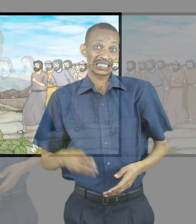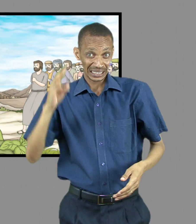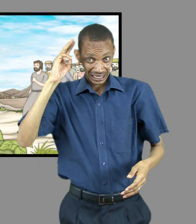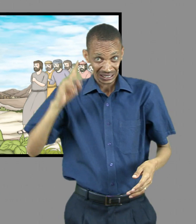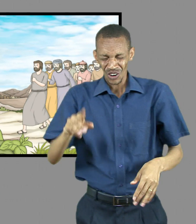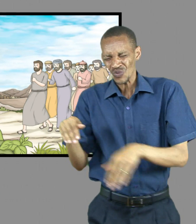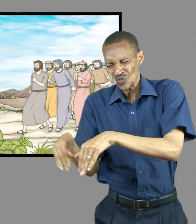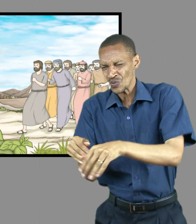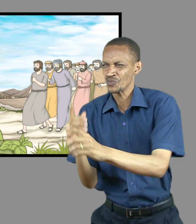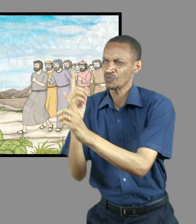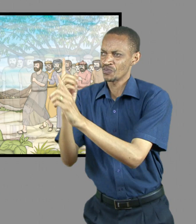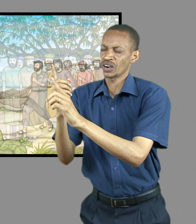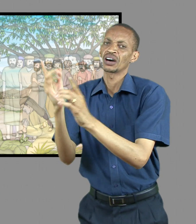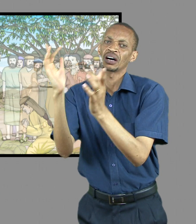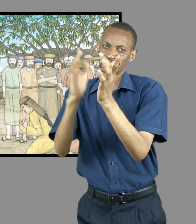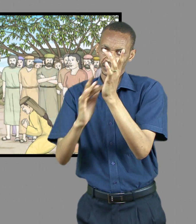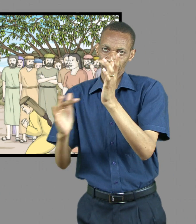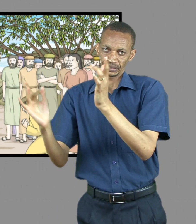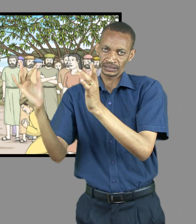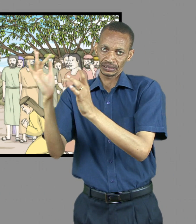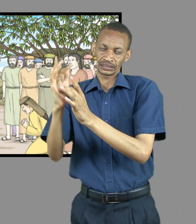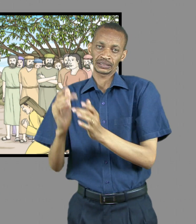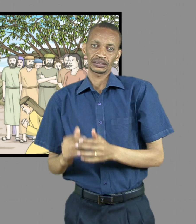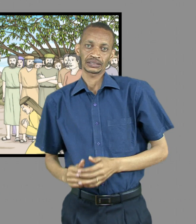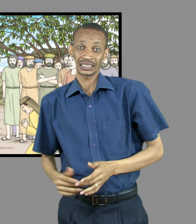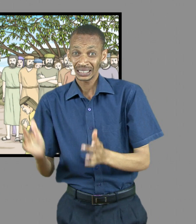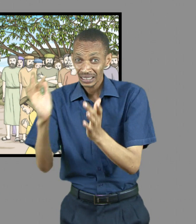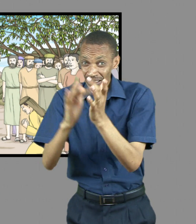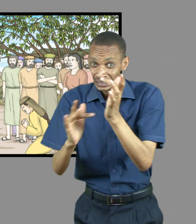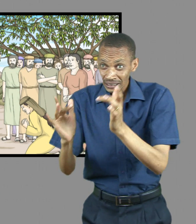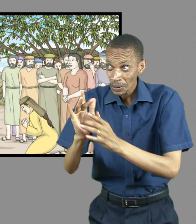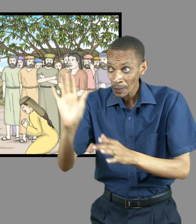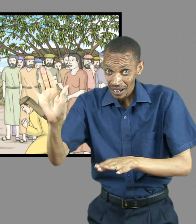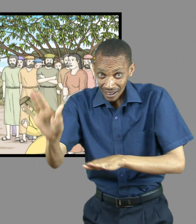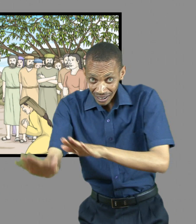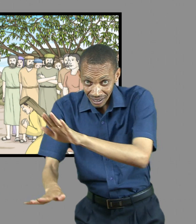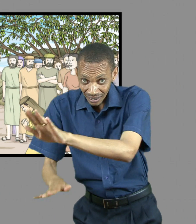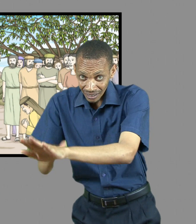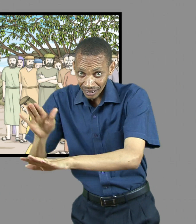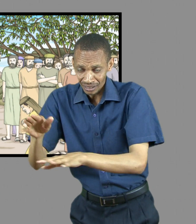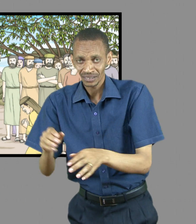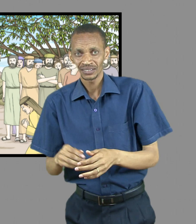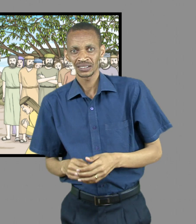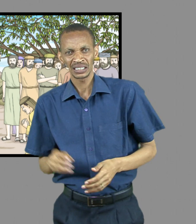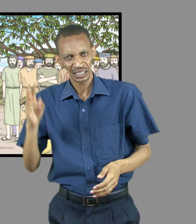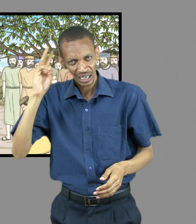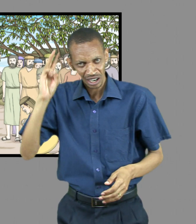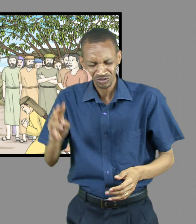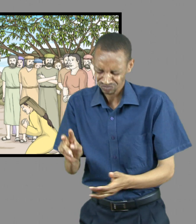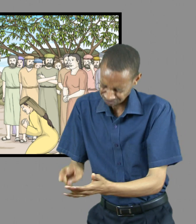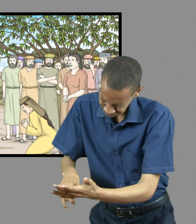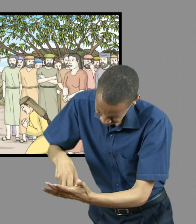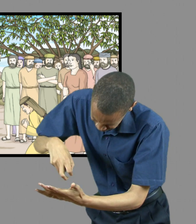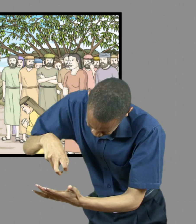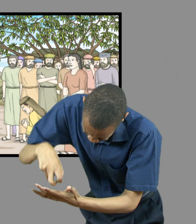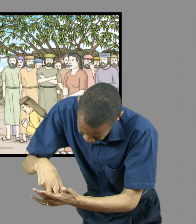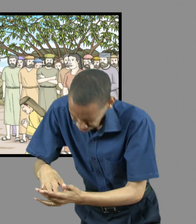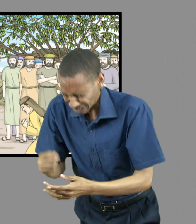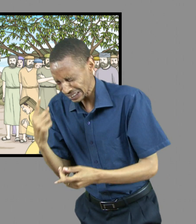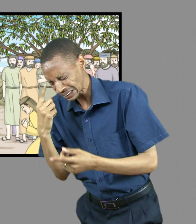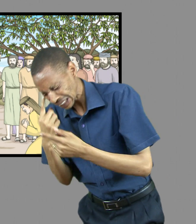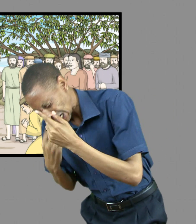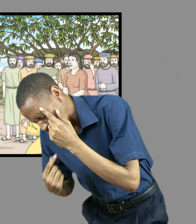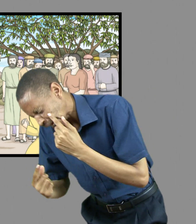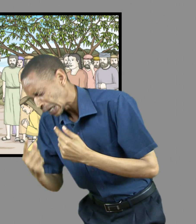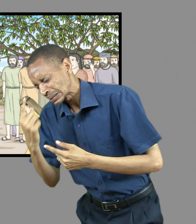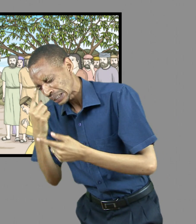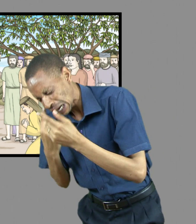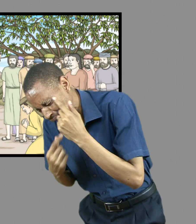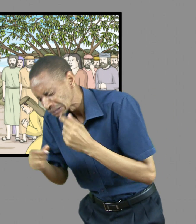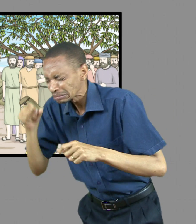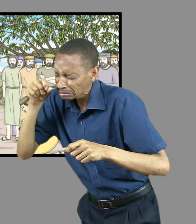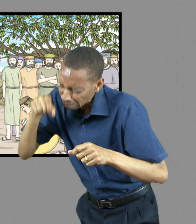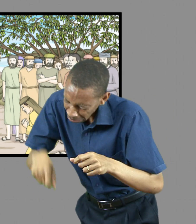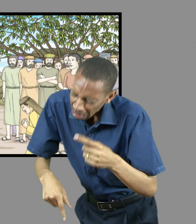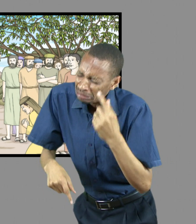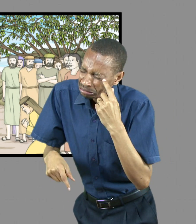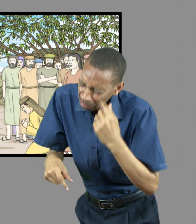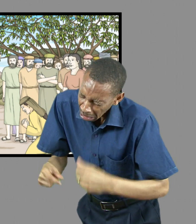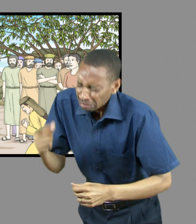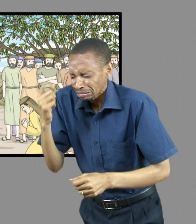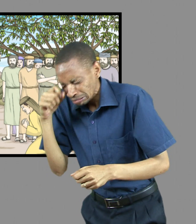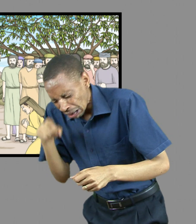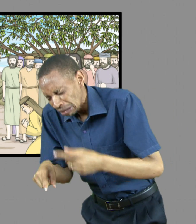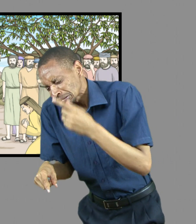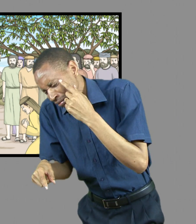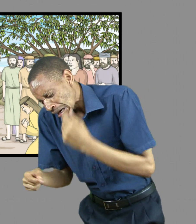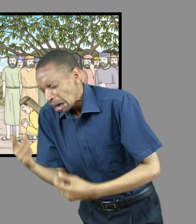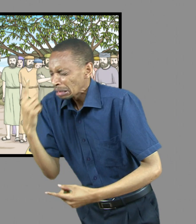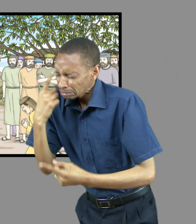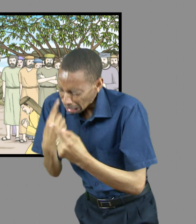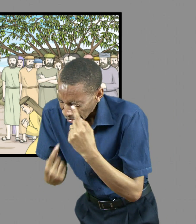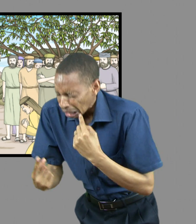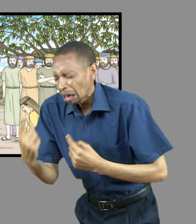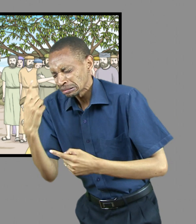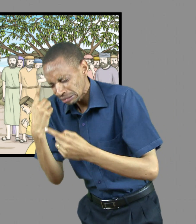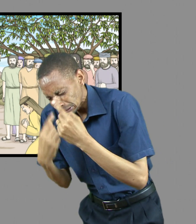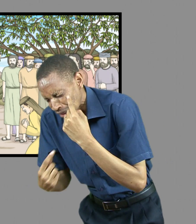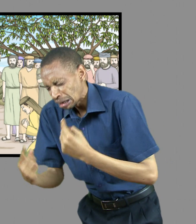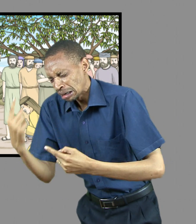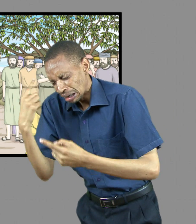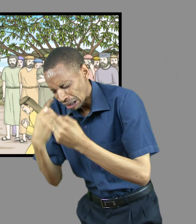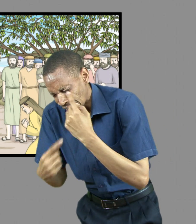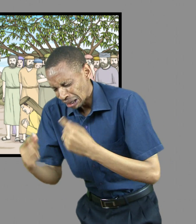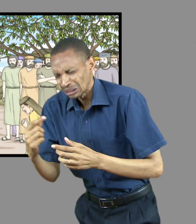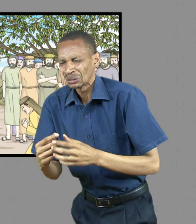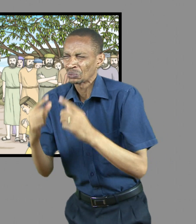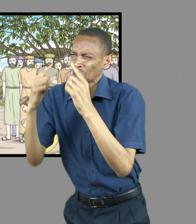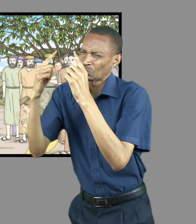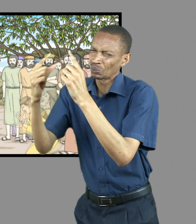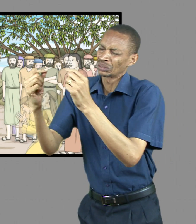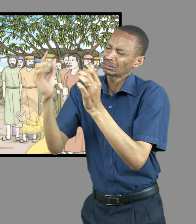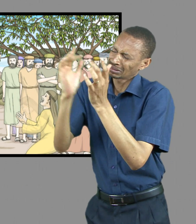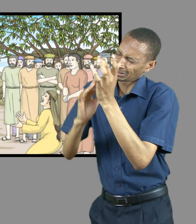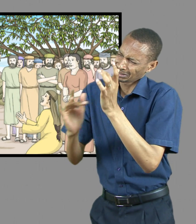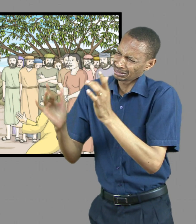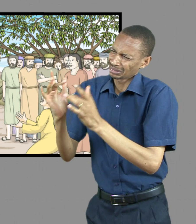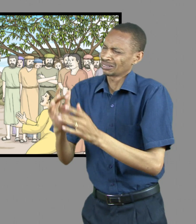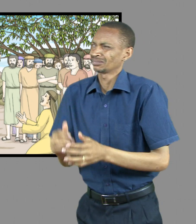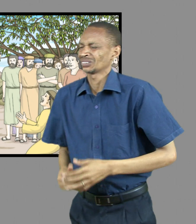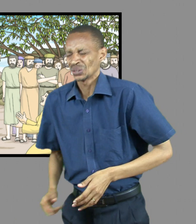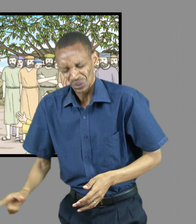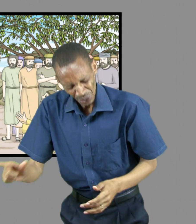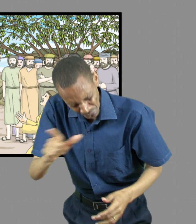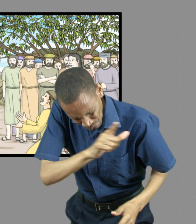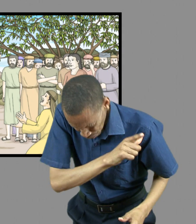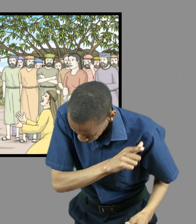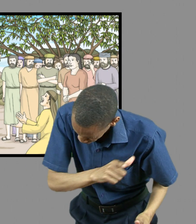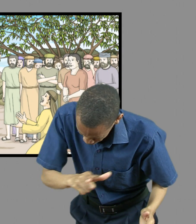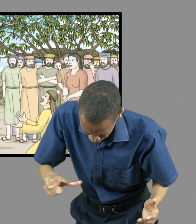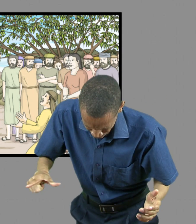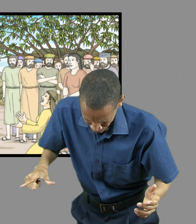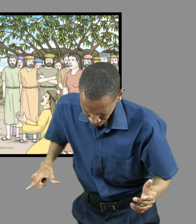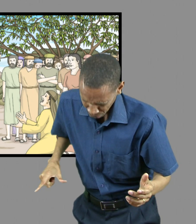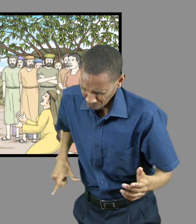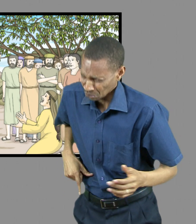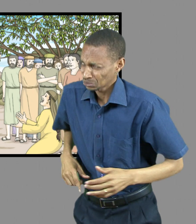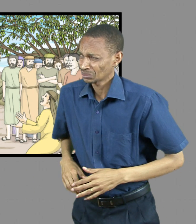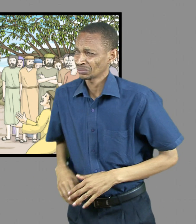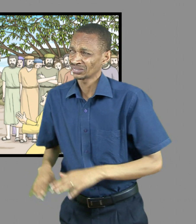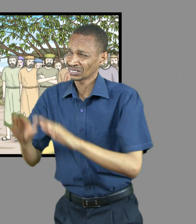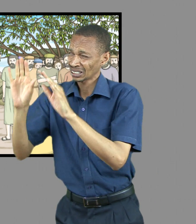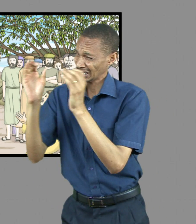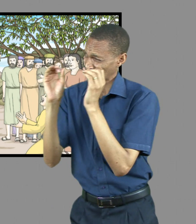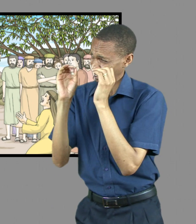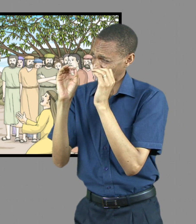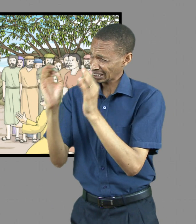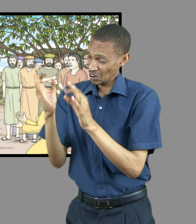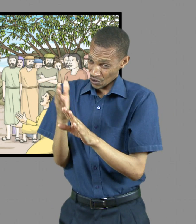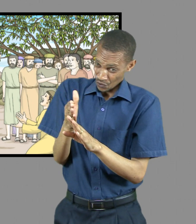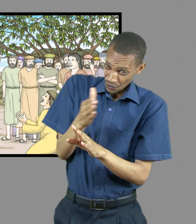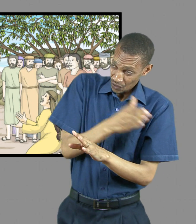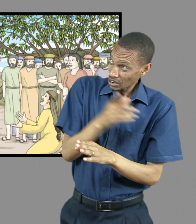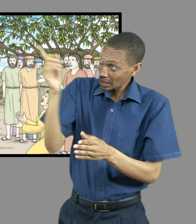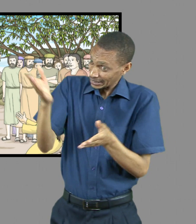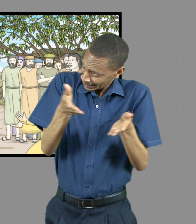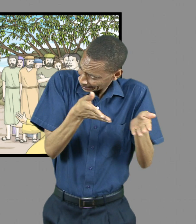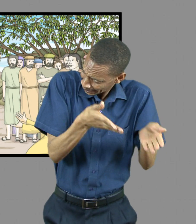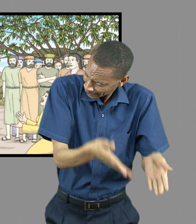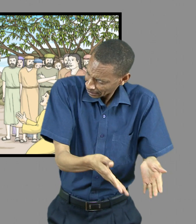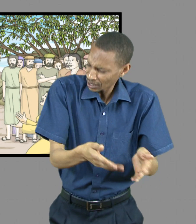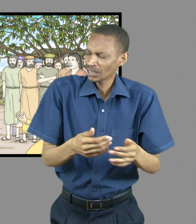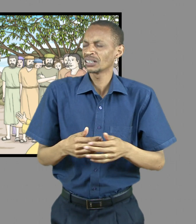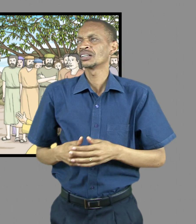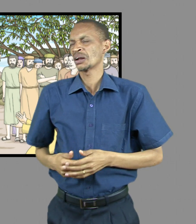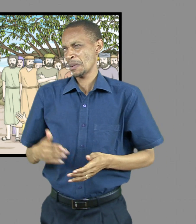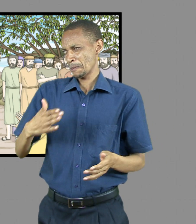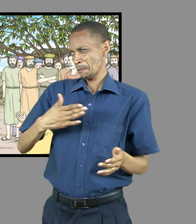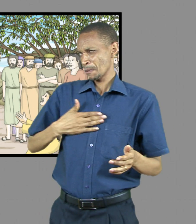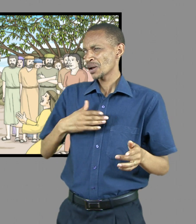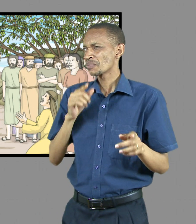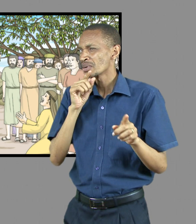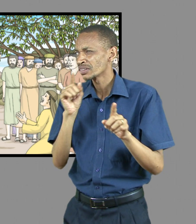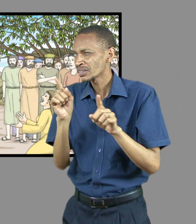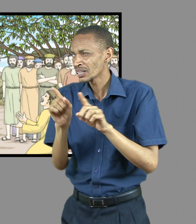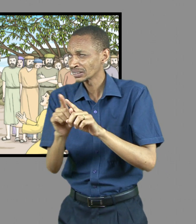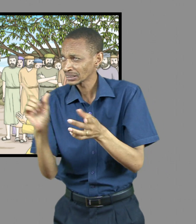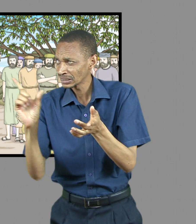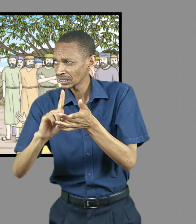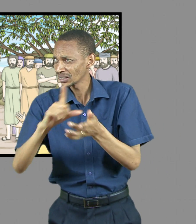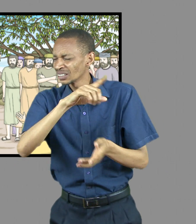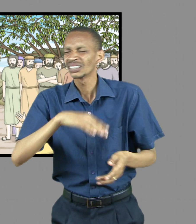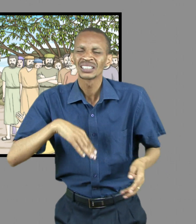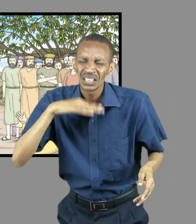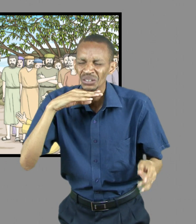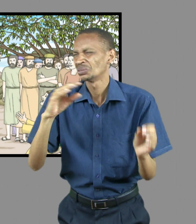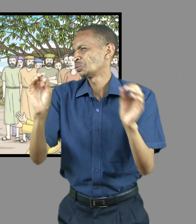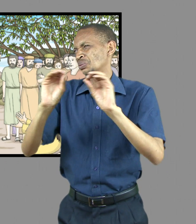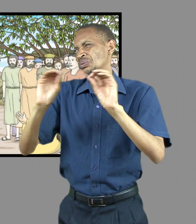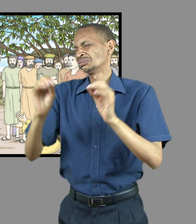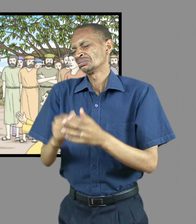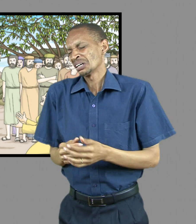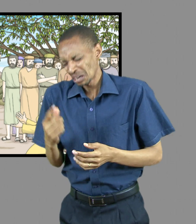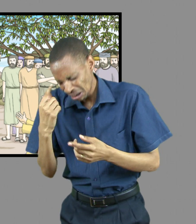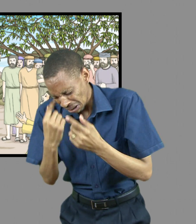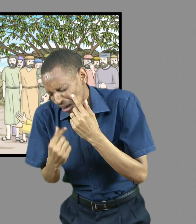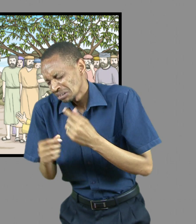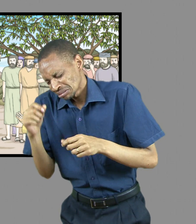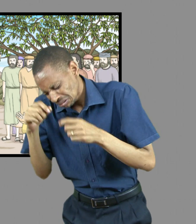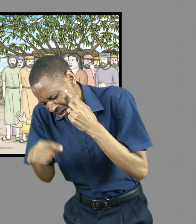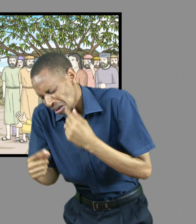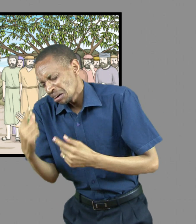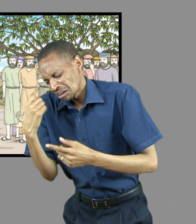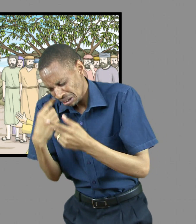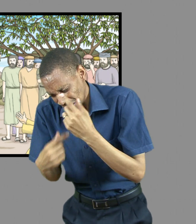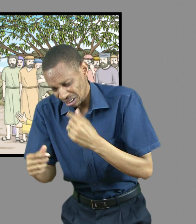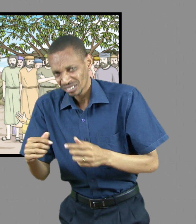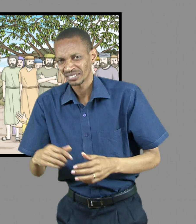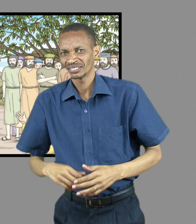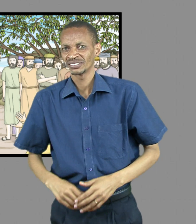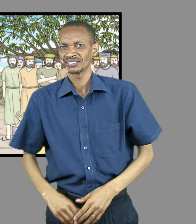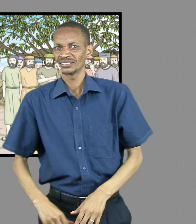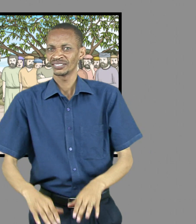When Mary came to Jesus and saw Him, she fell at His feet and said, “Lord, if You had been here, my brother would not have died.”